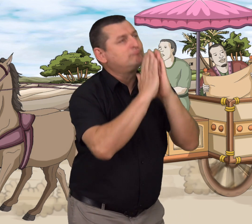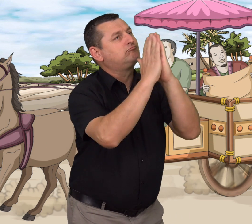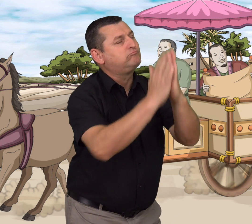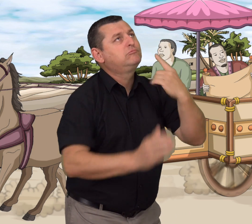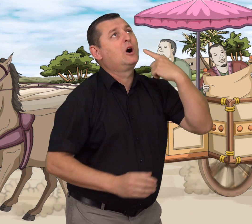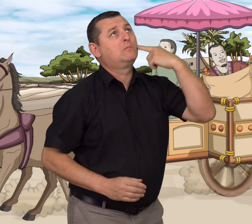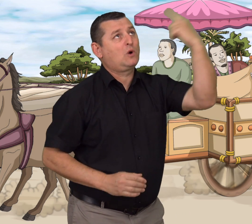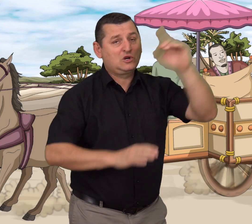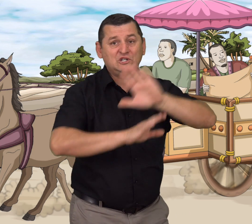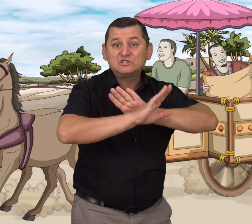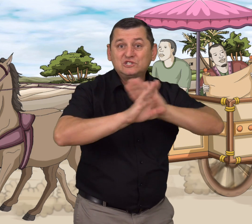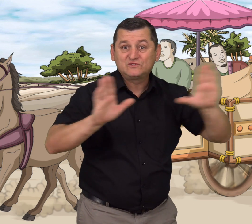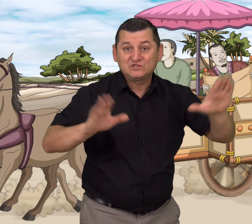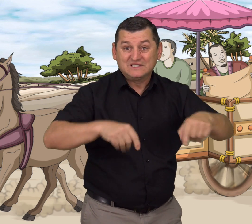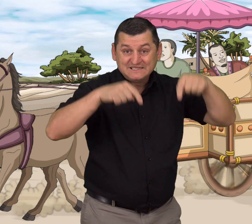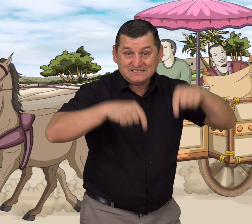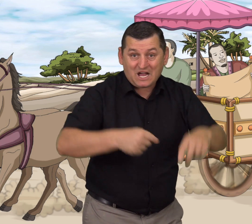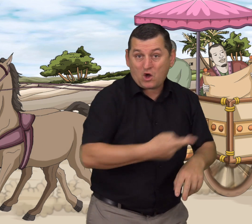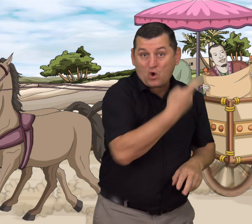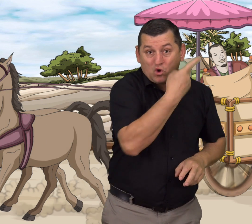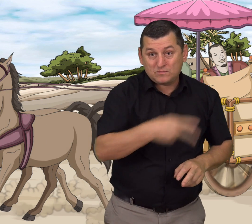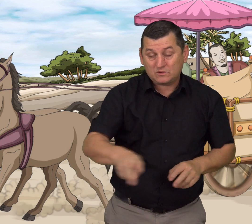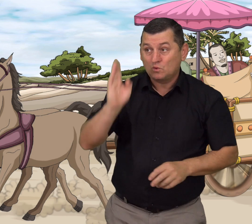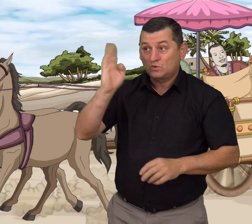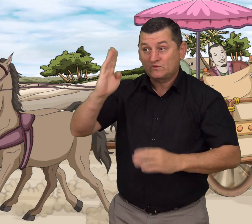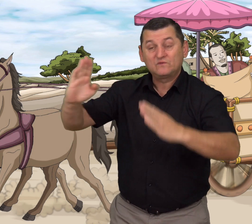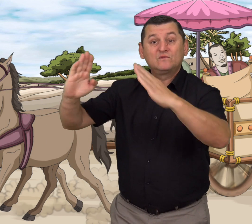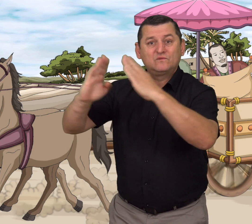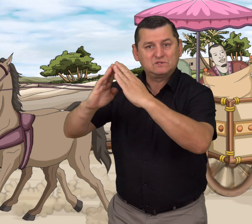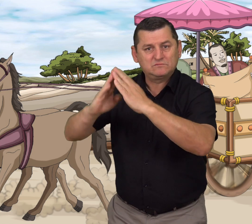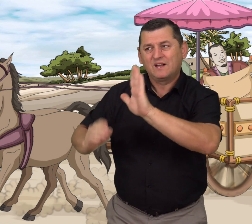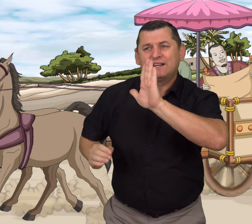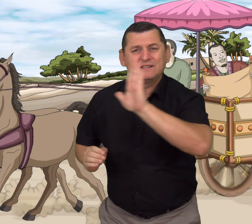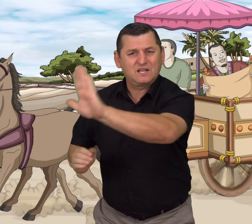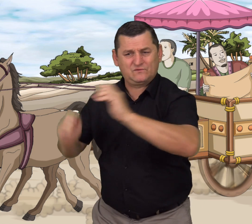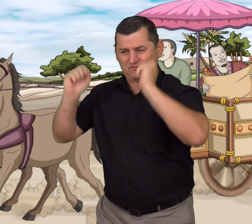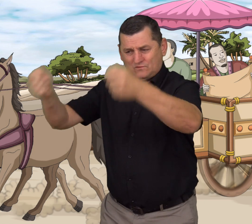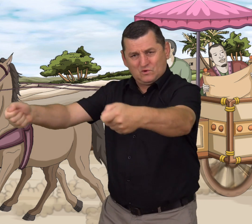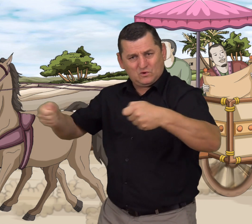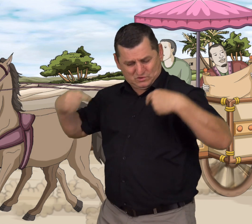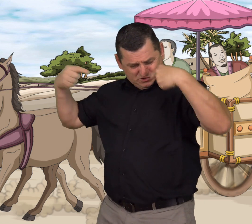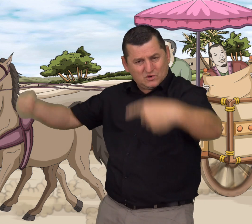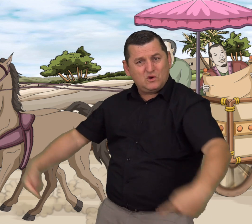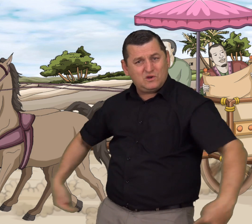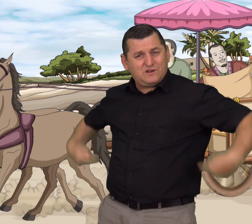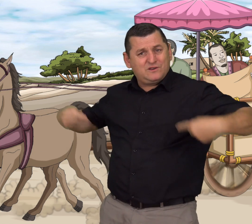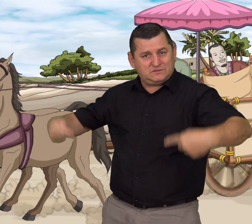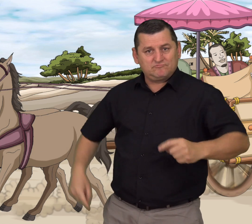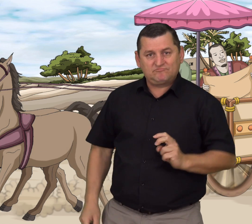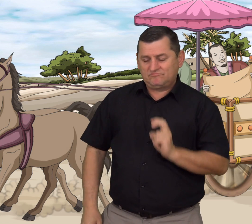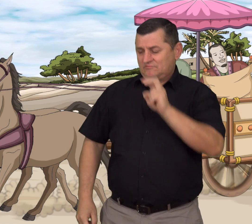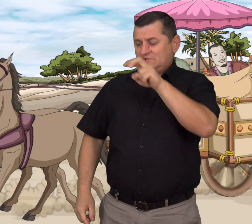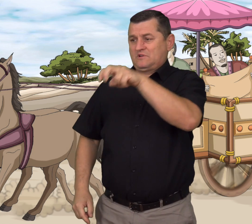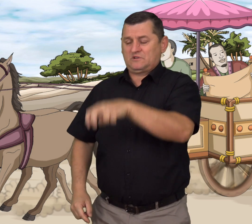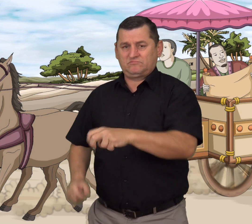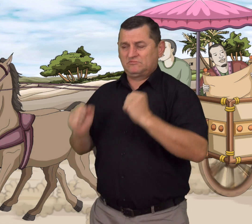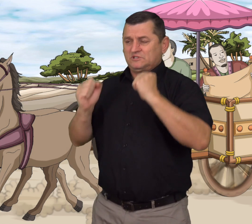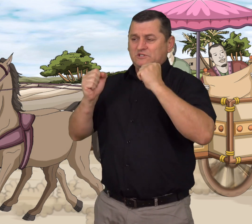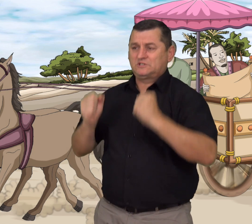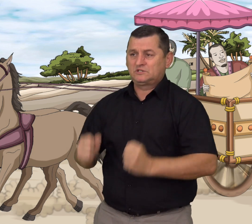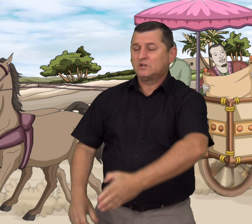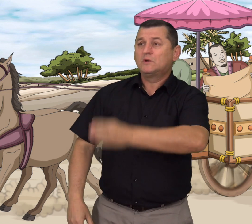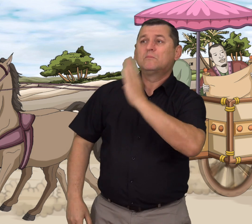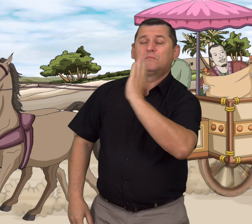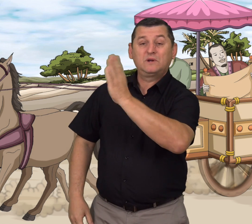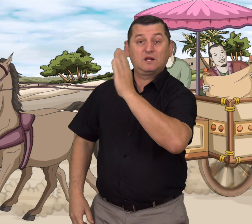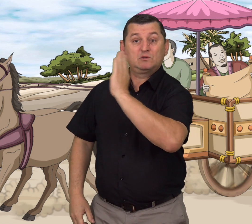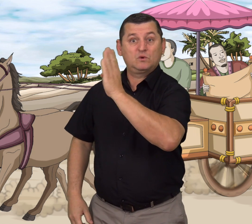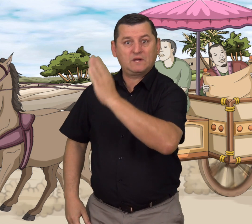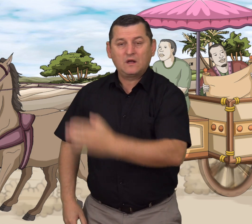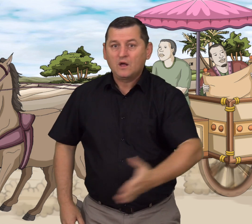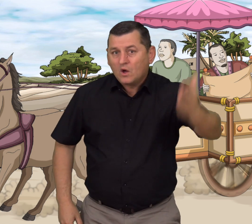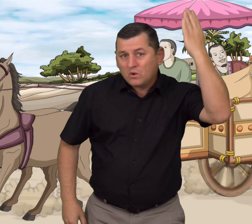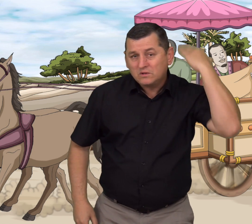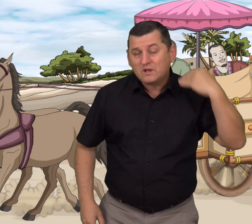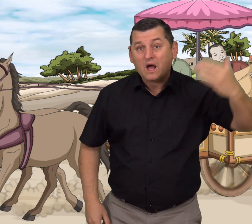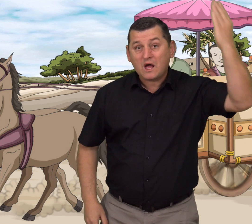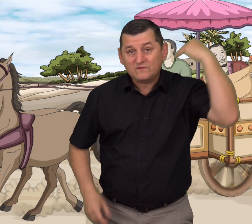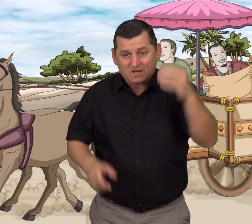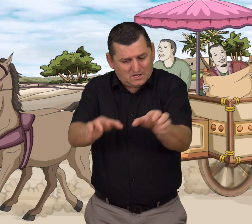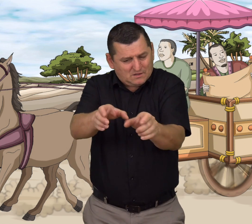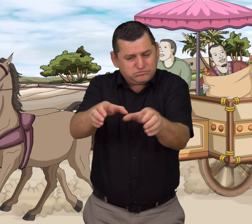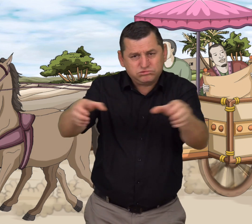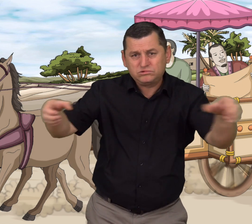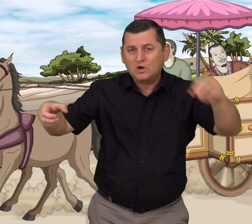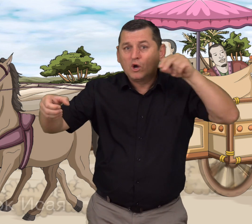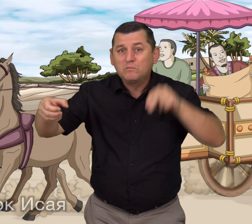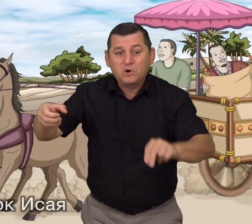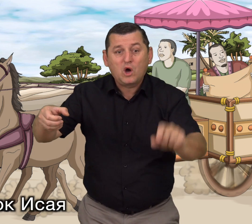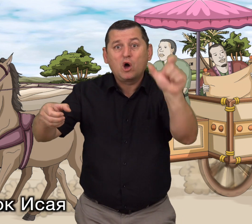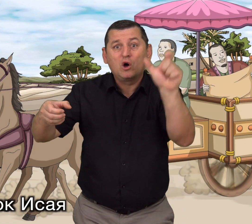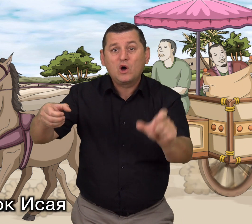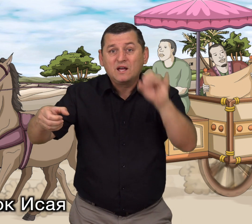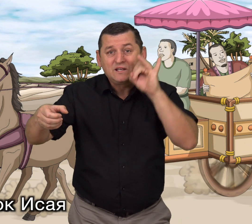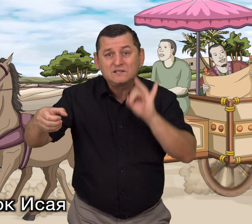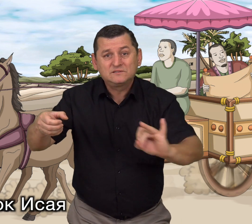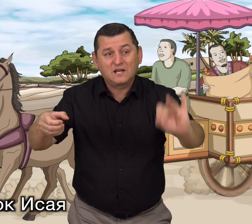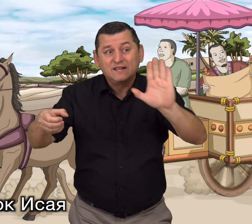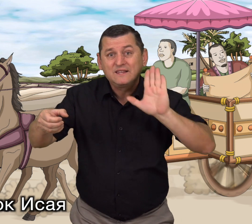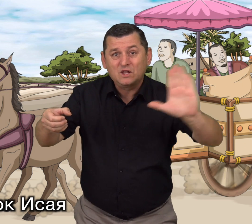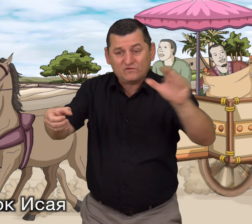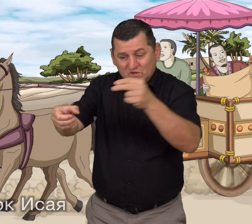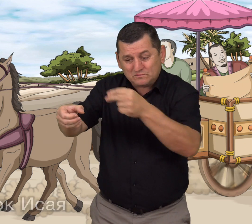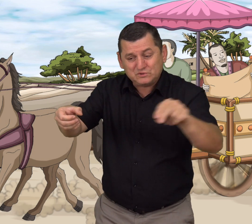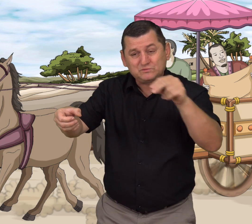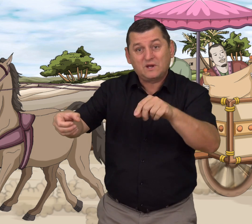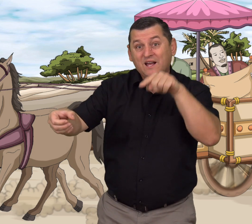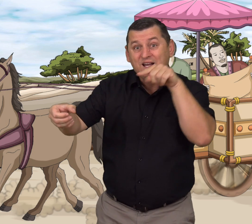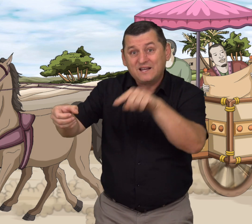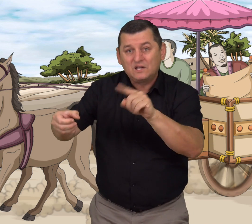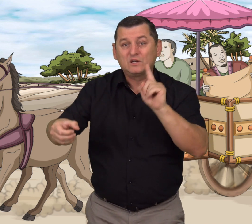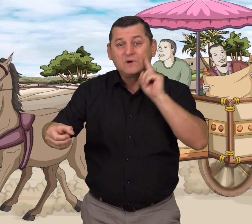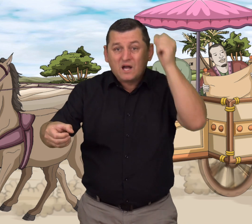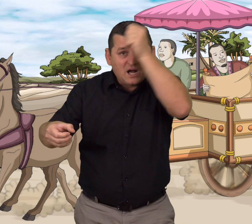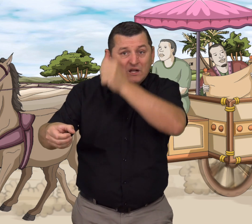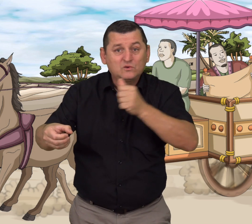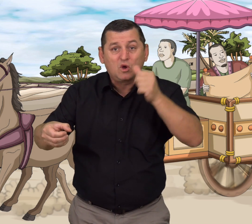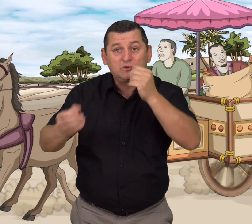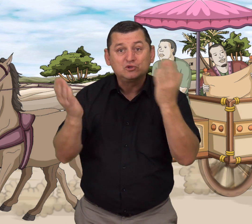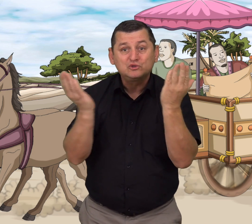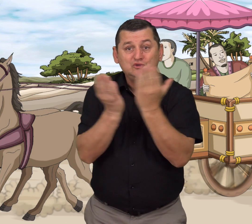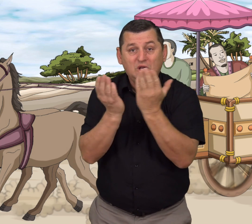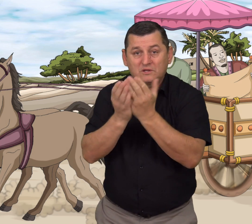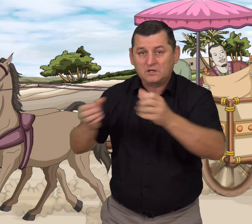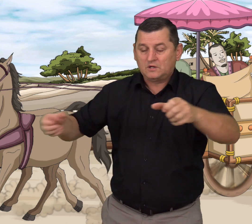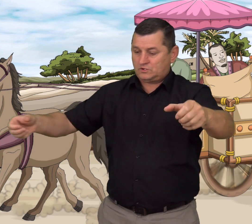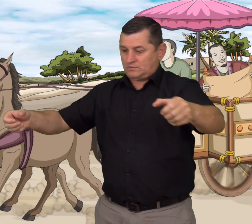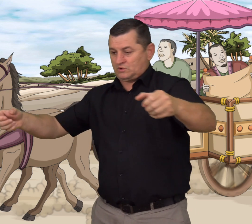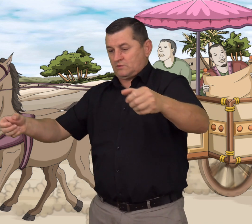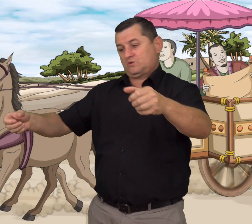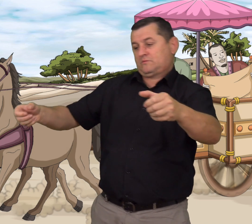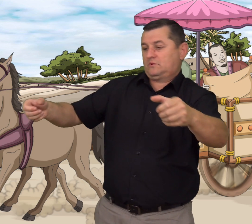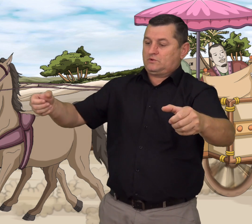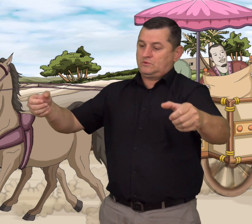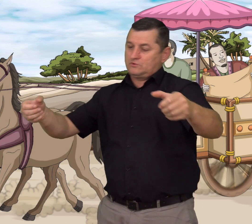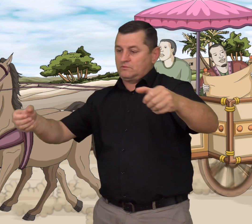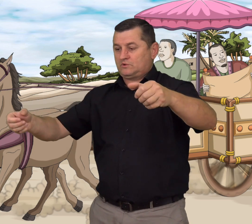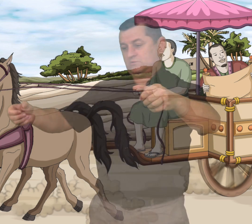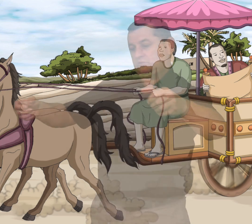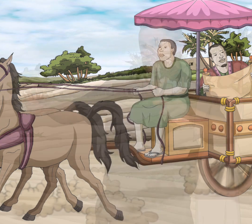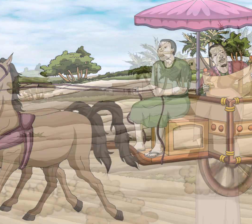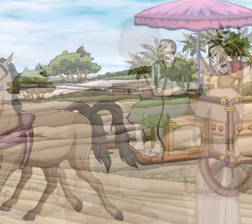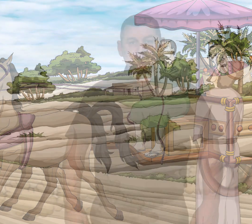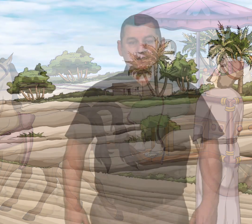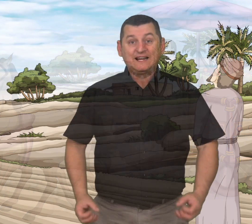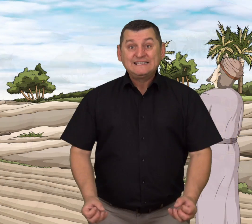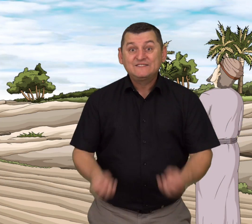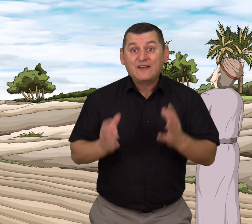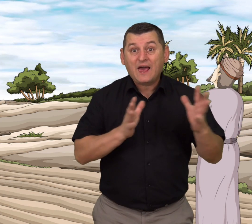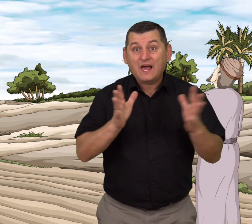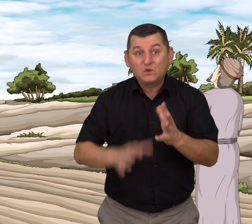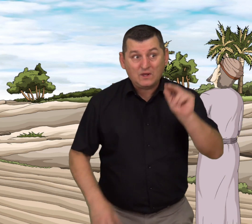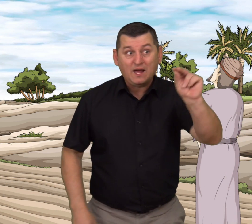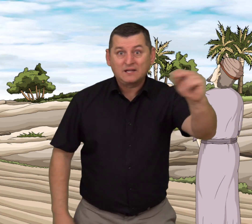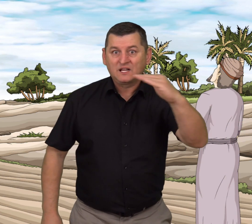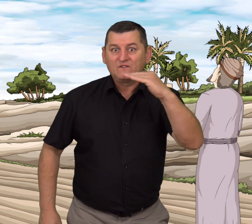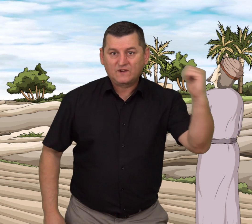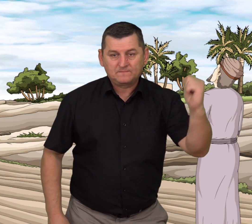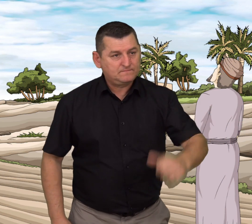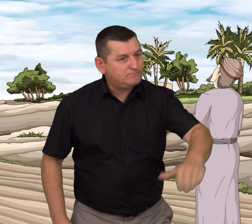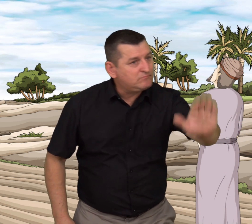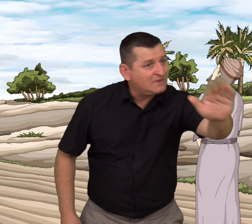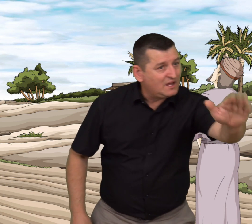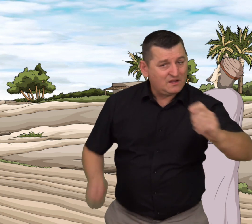He had gone to Jerusalem to worship, and on his return was sitting in his chariot reading Isaiah the prophet.